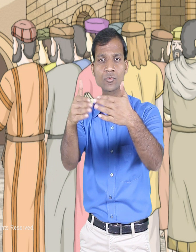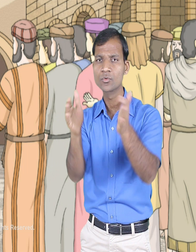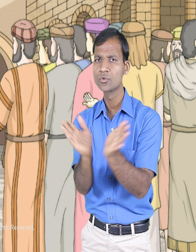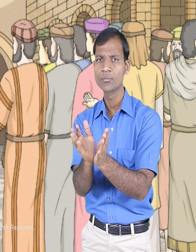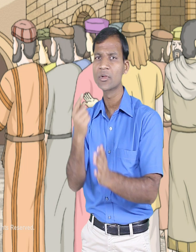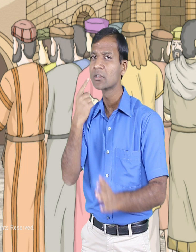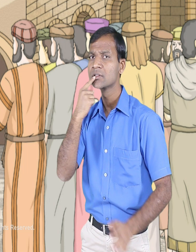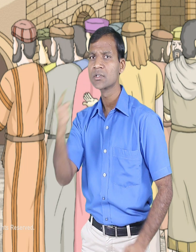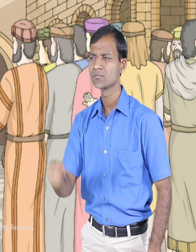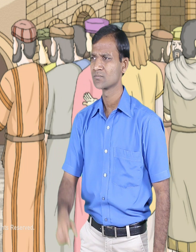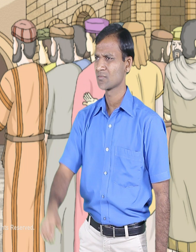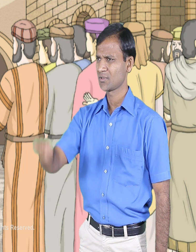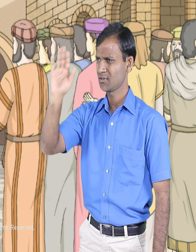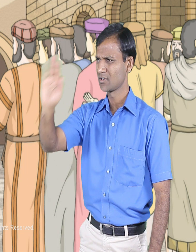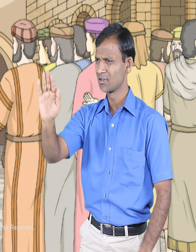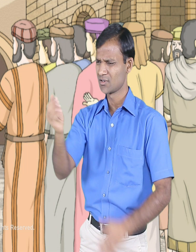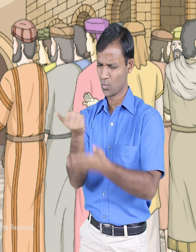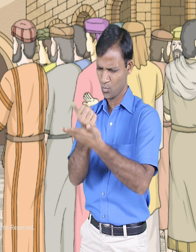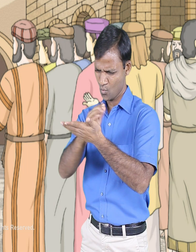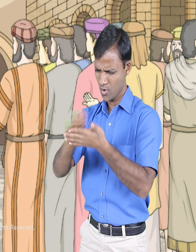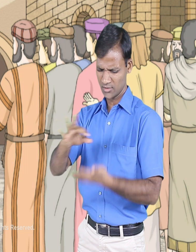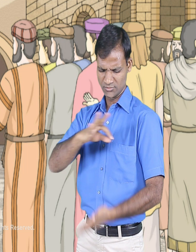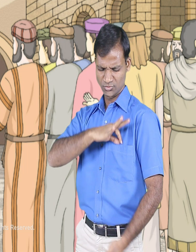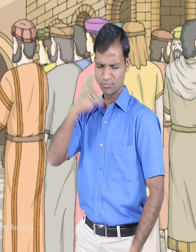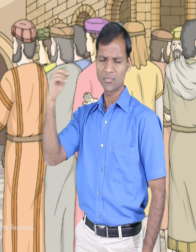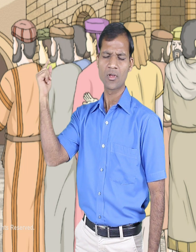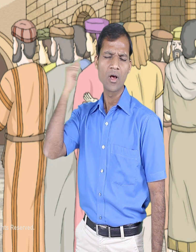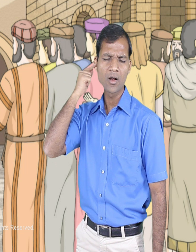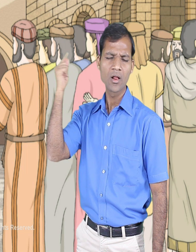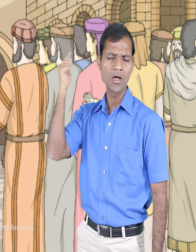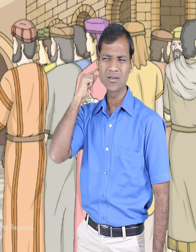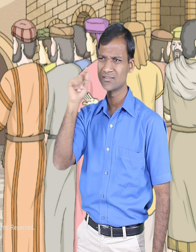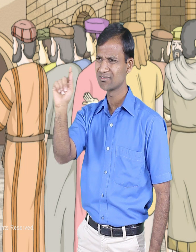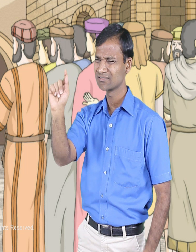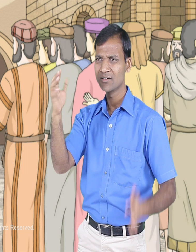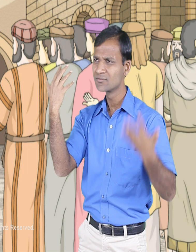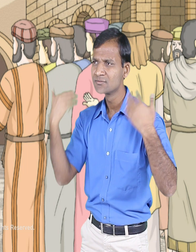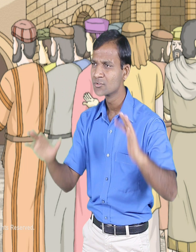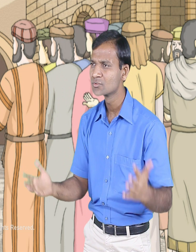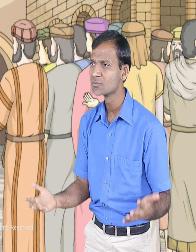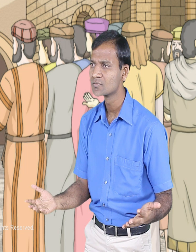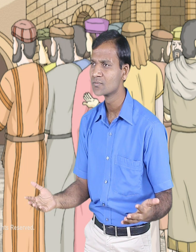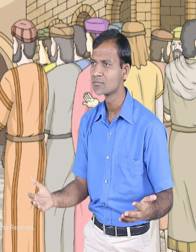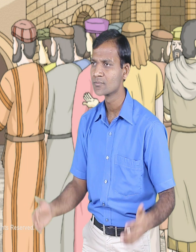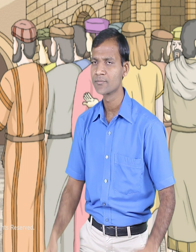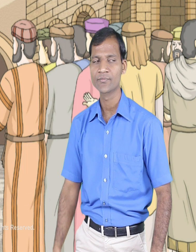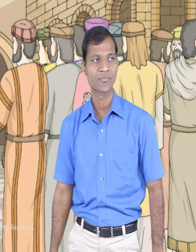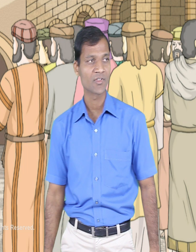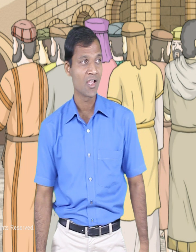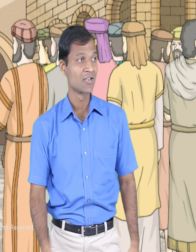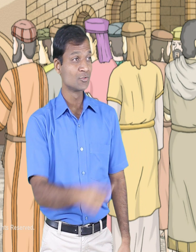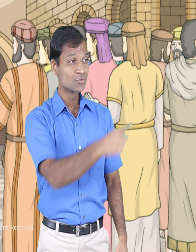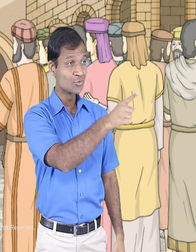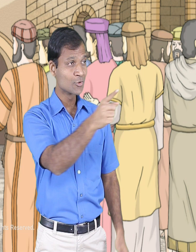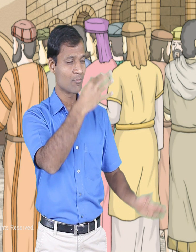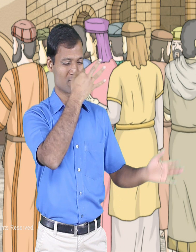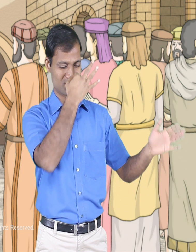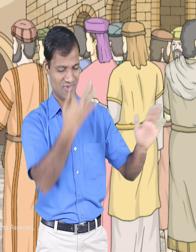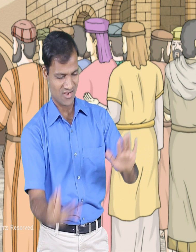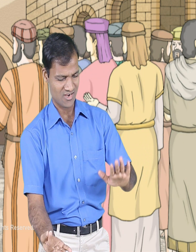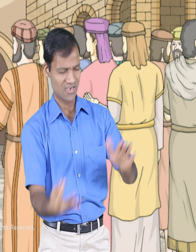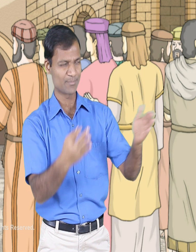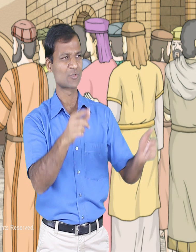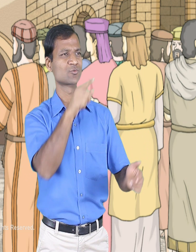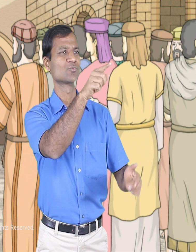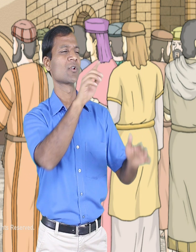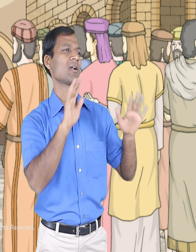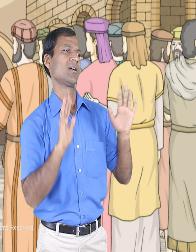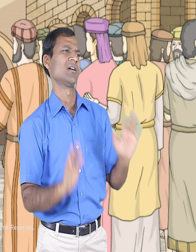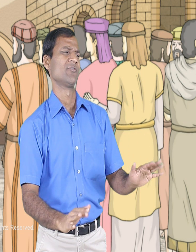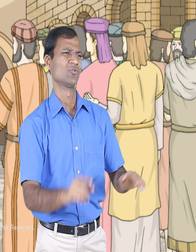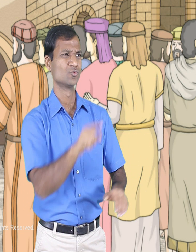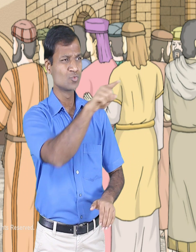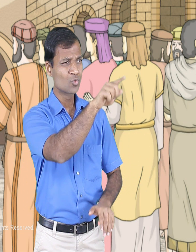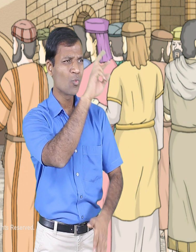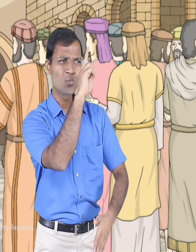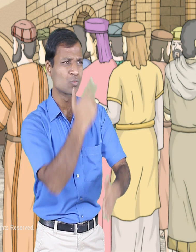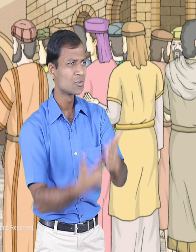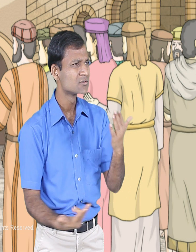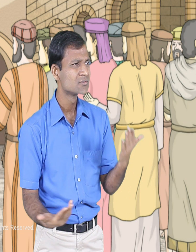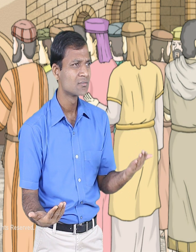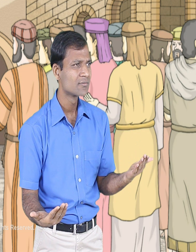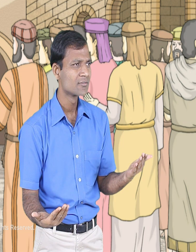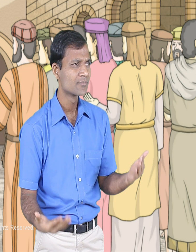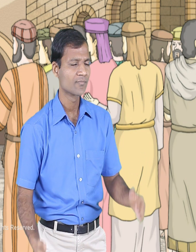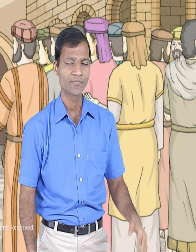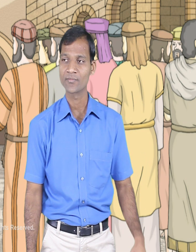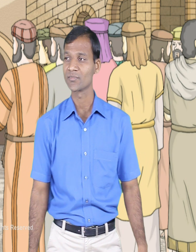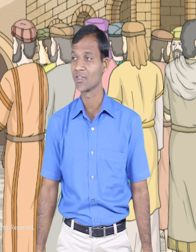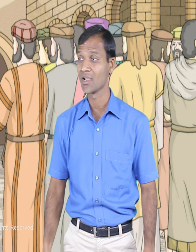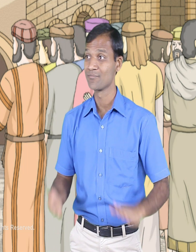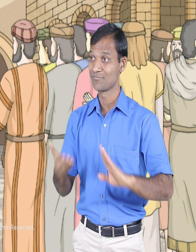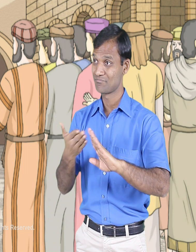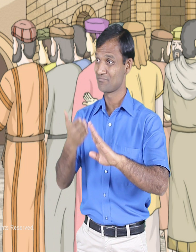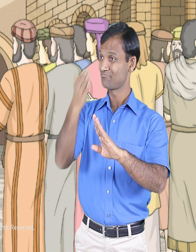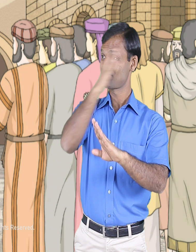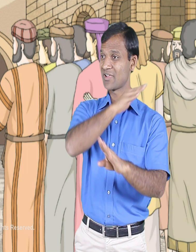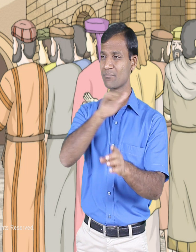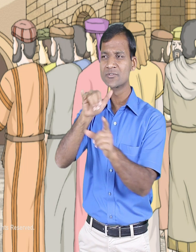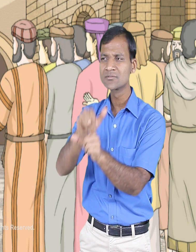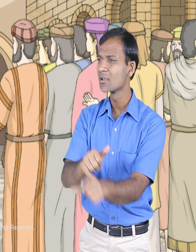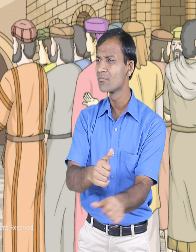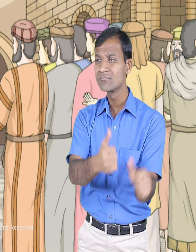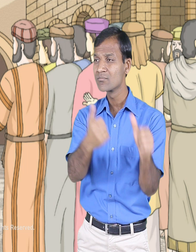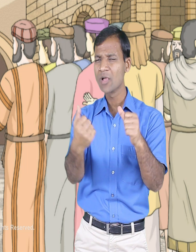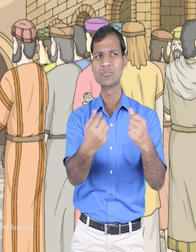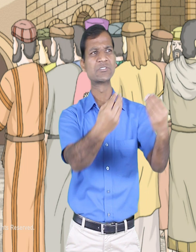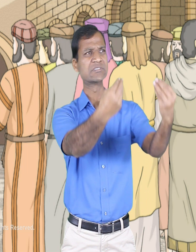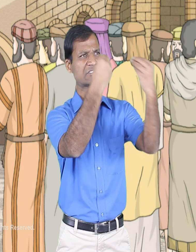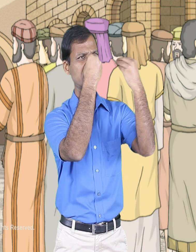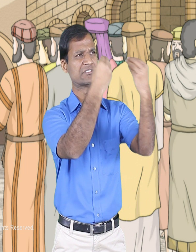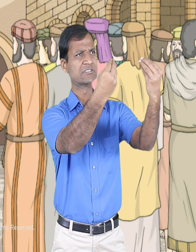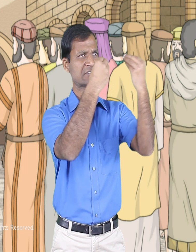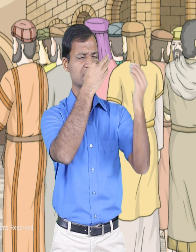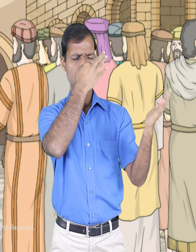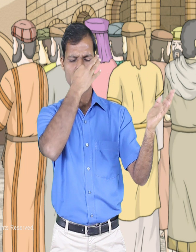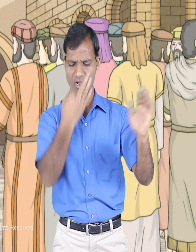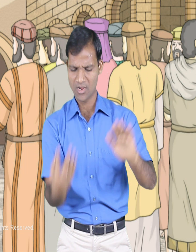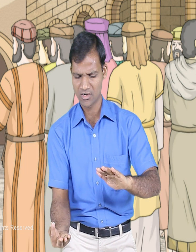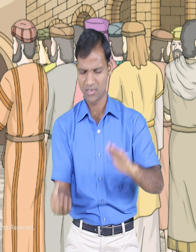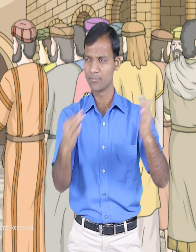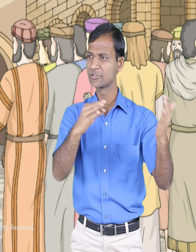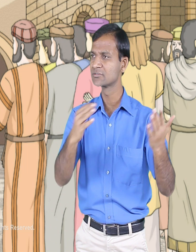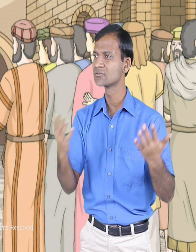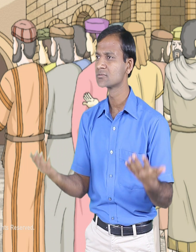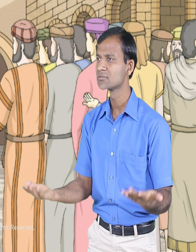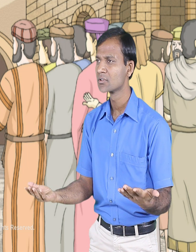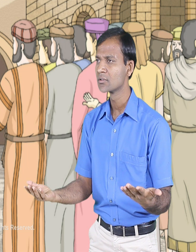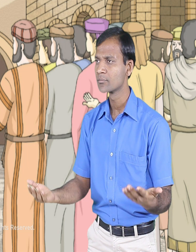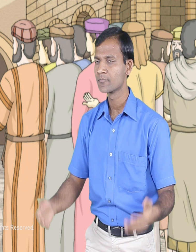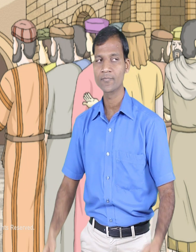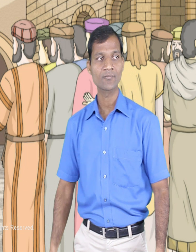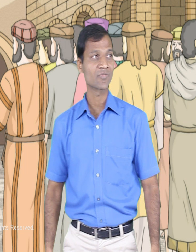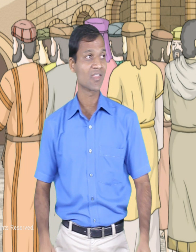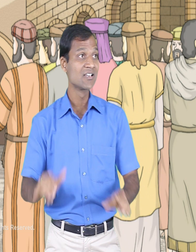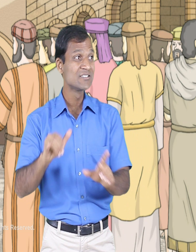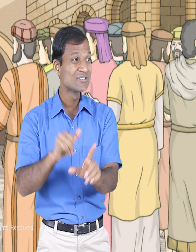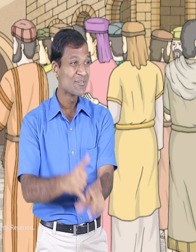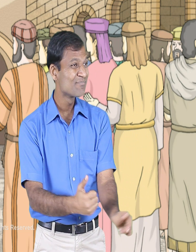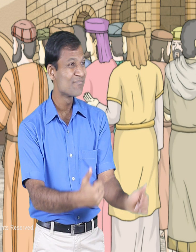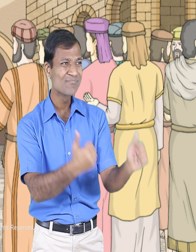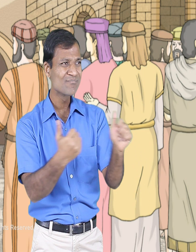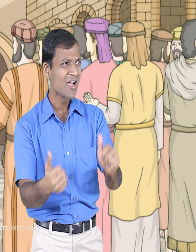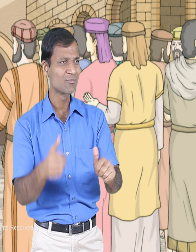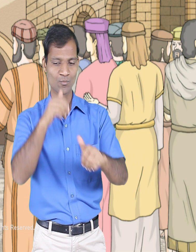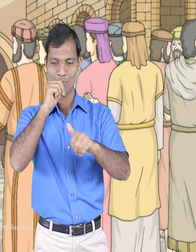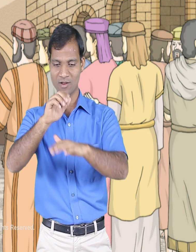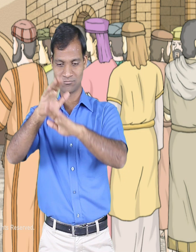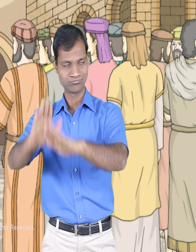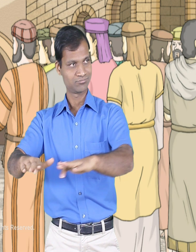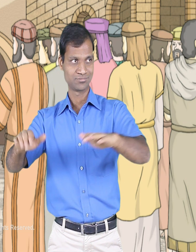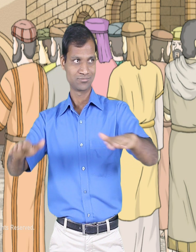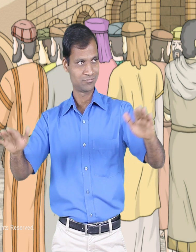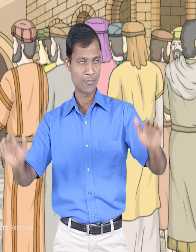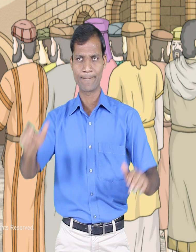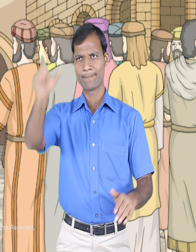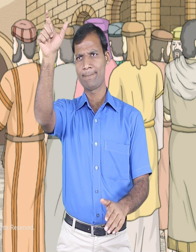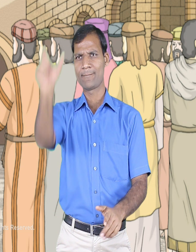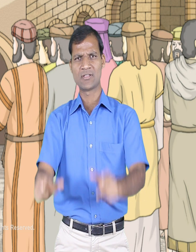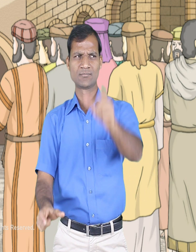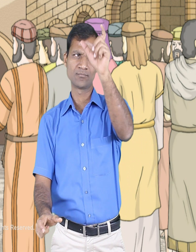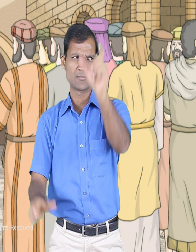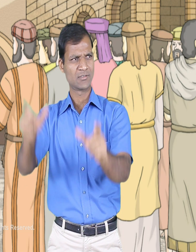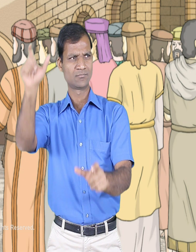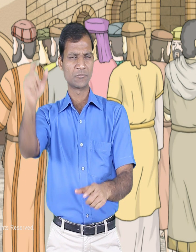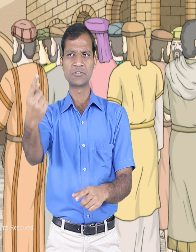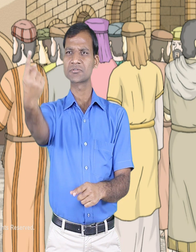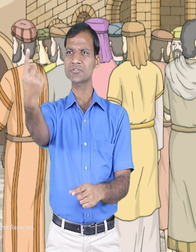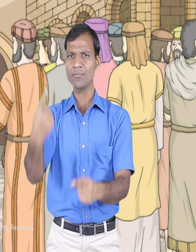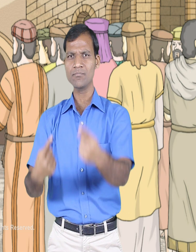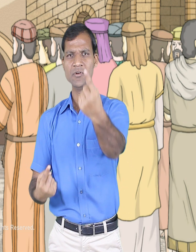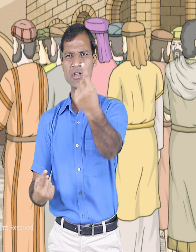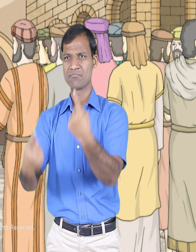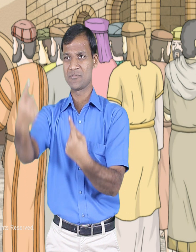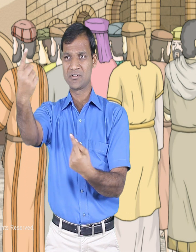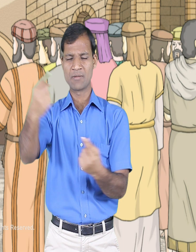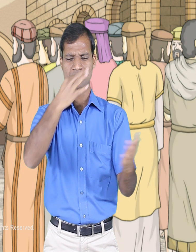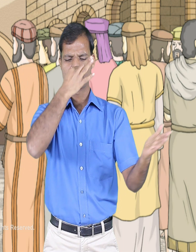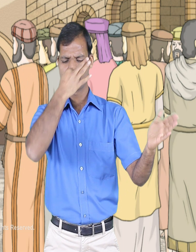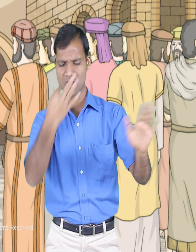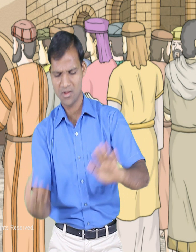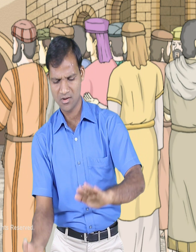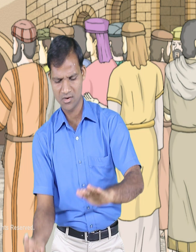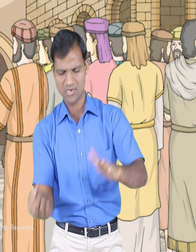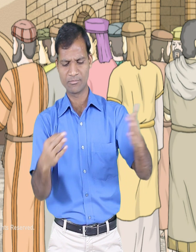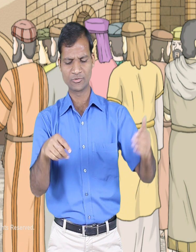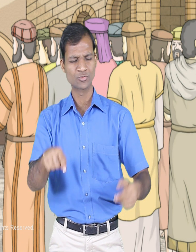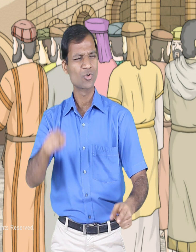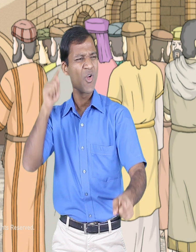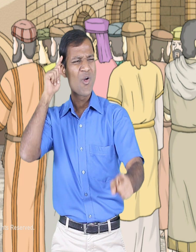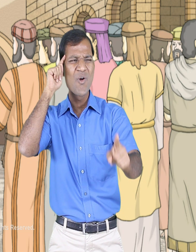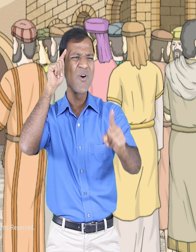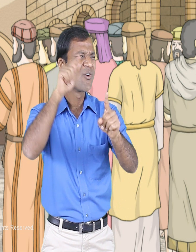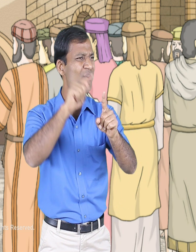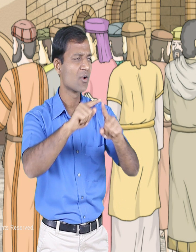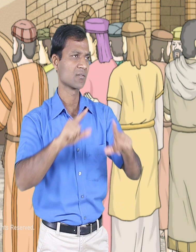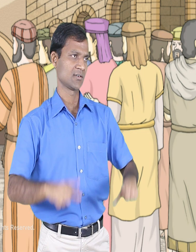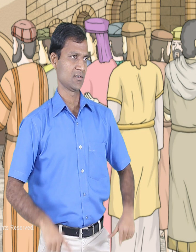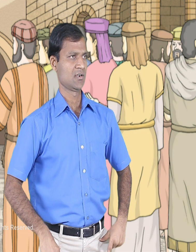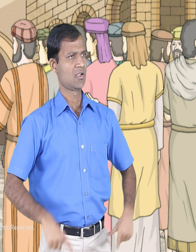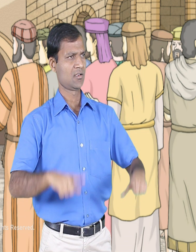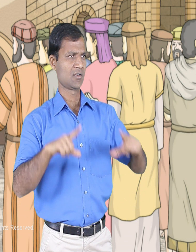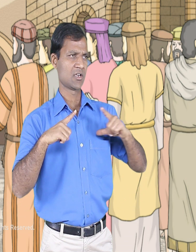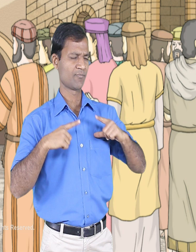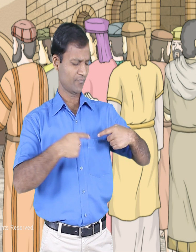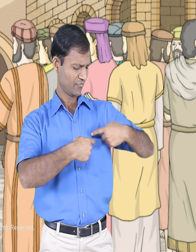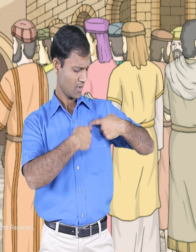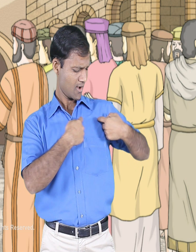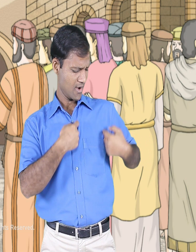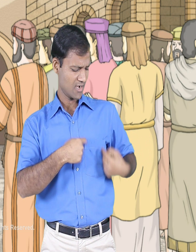“No,” they answered, “we have not even heard that there is a Holy Spirit.” “Into what, then, were you baptized?”